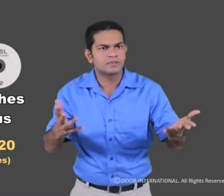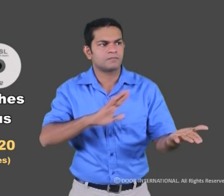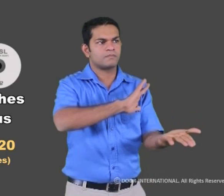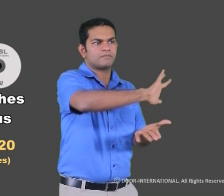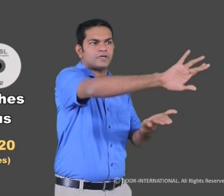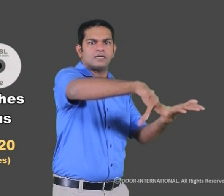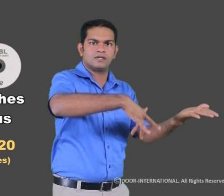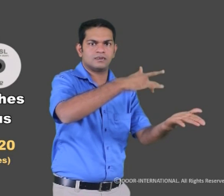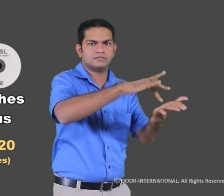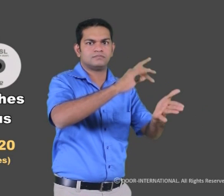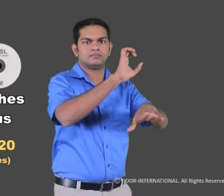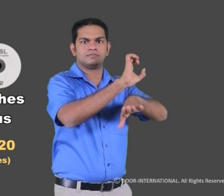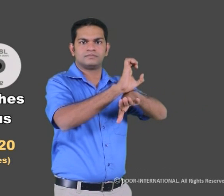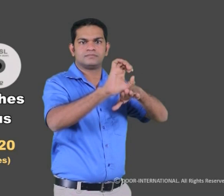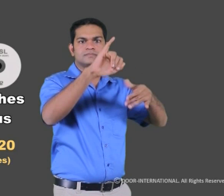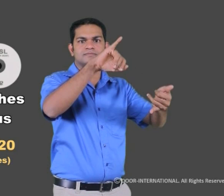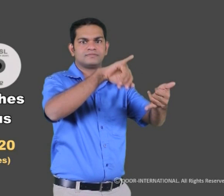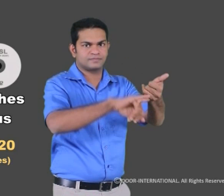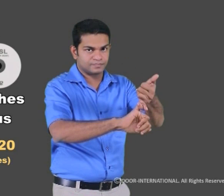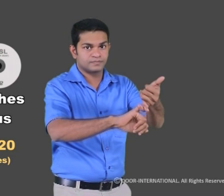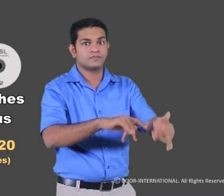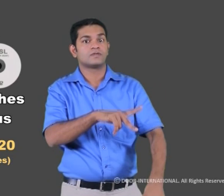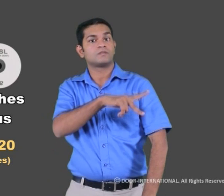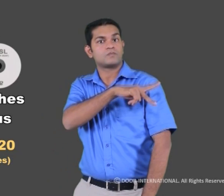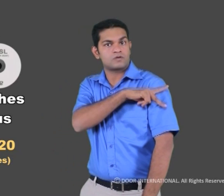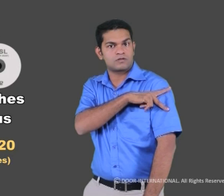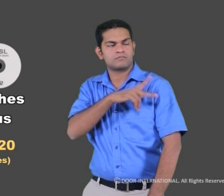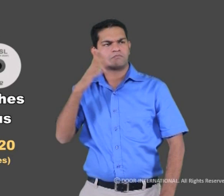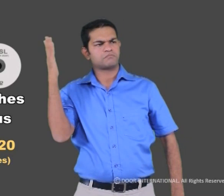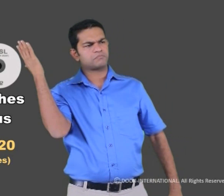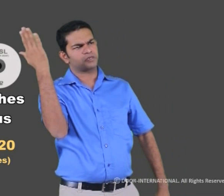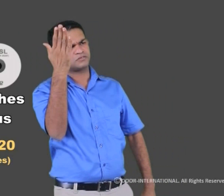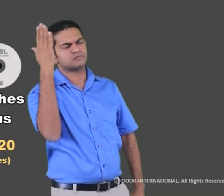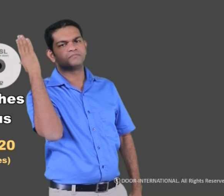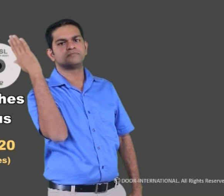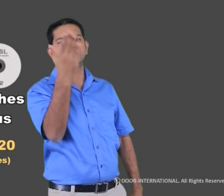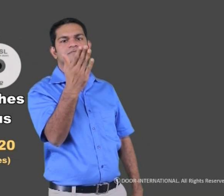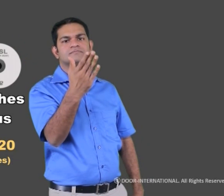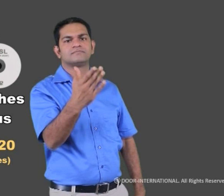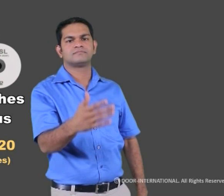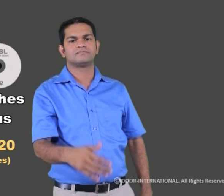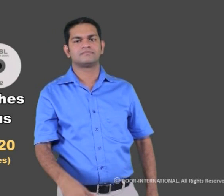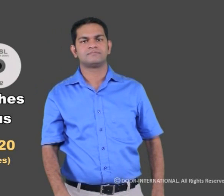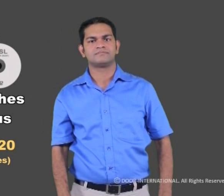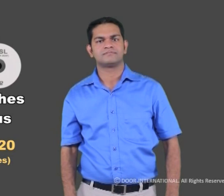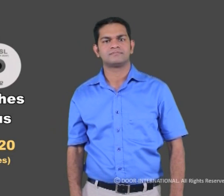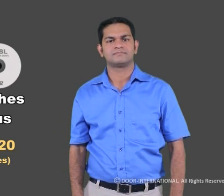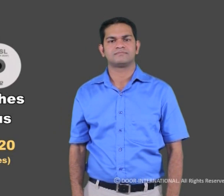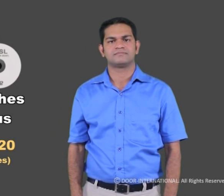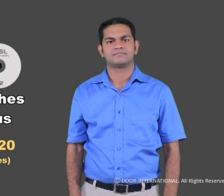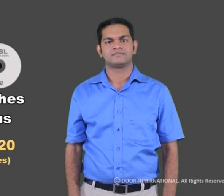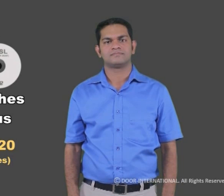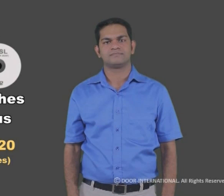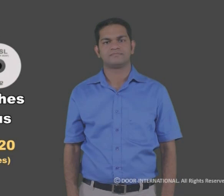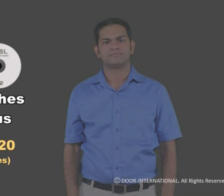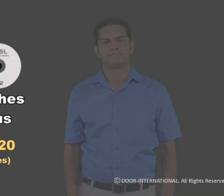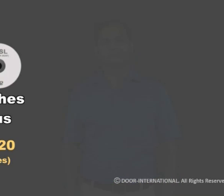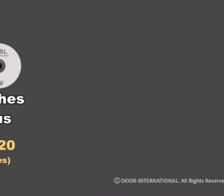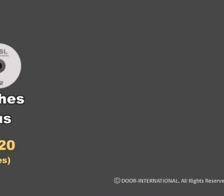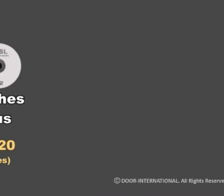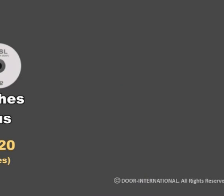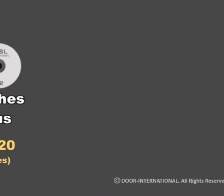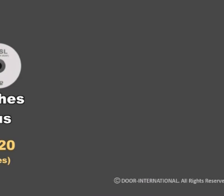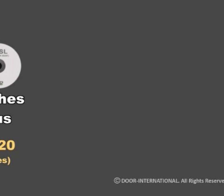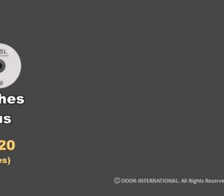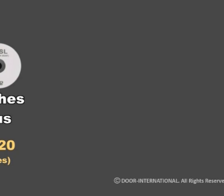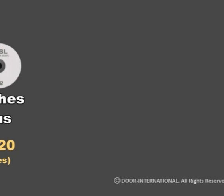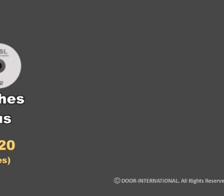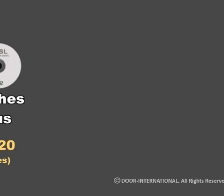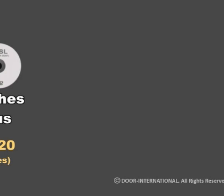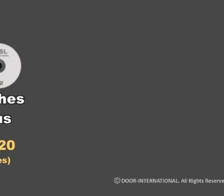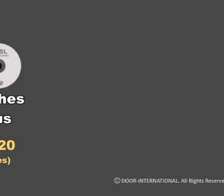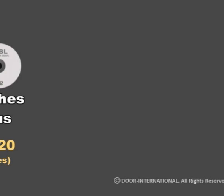Paul preaches in Ephesus